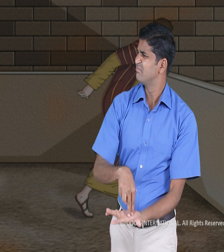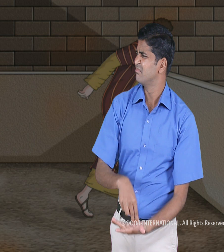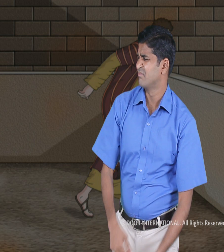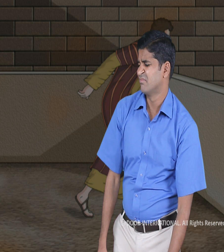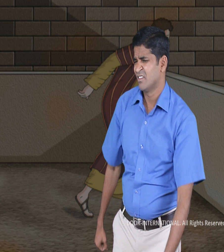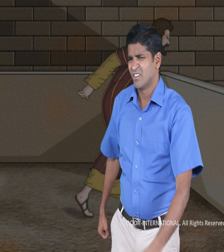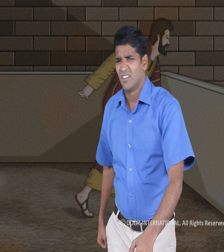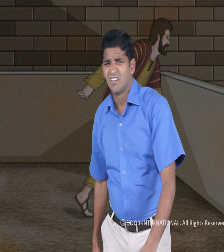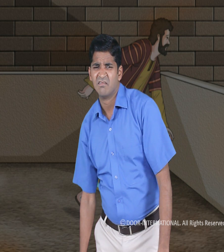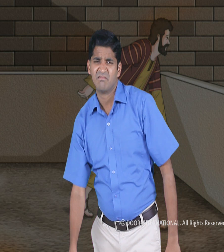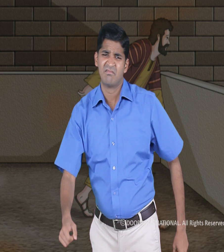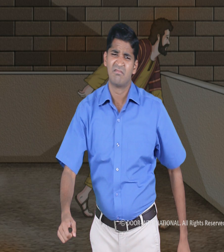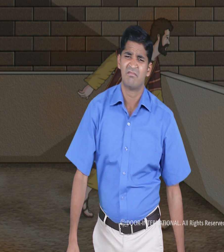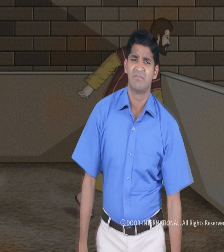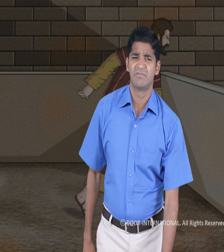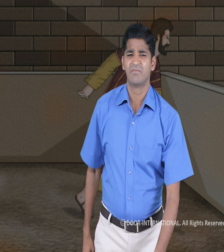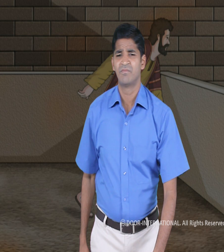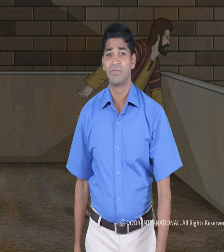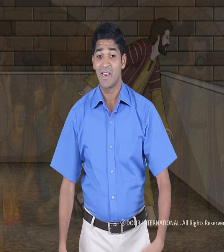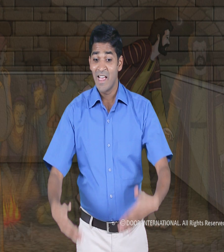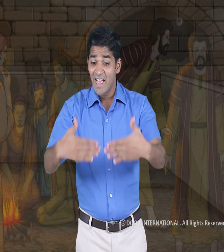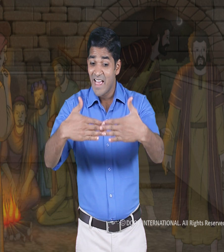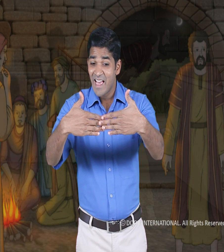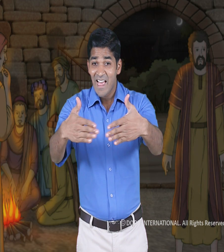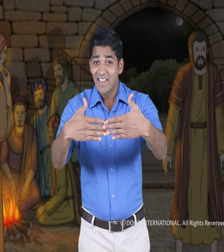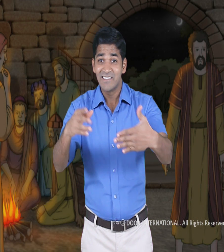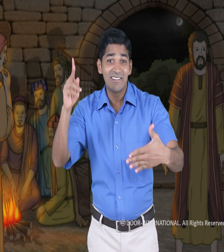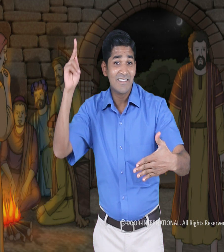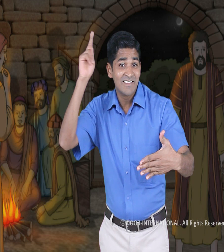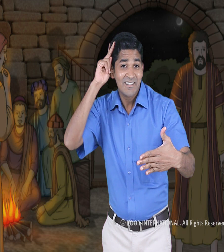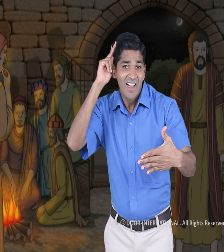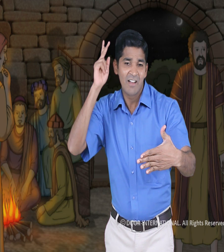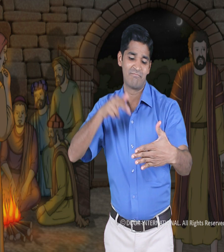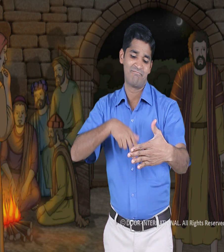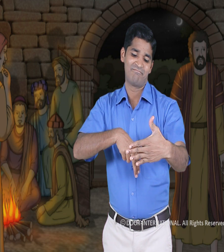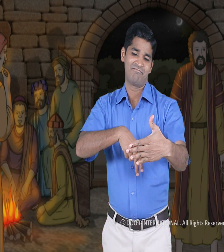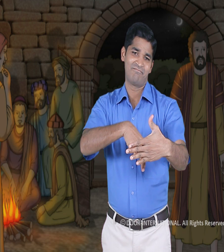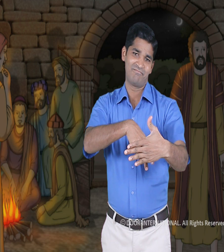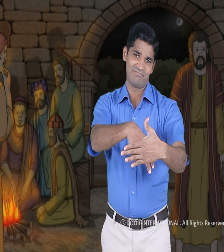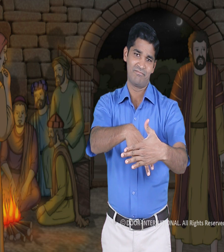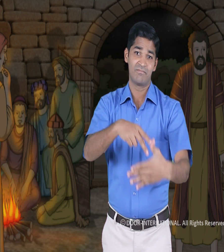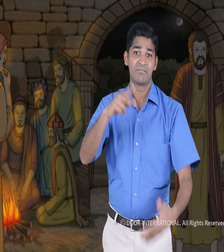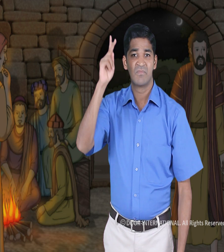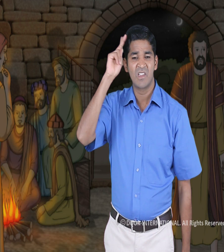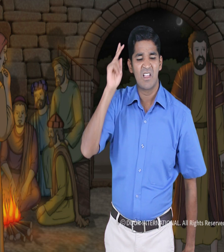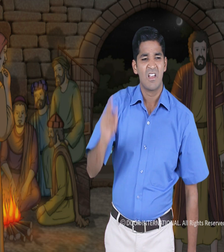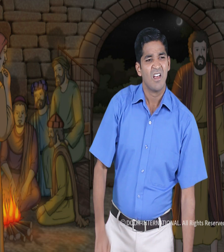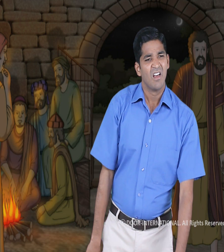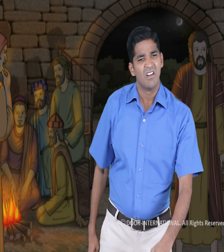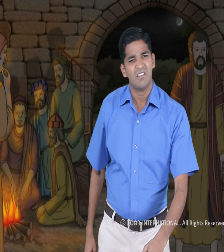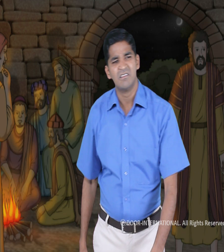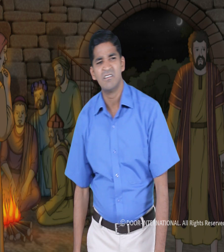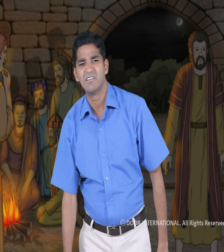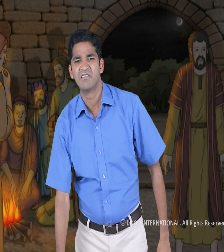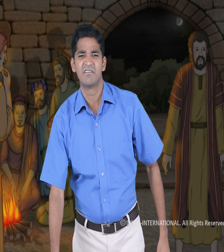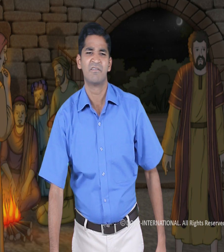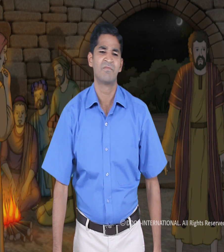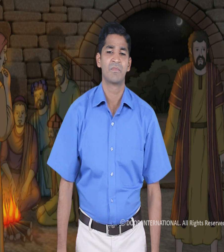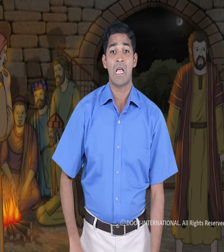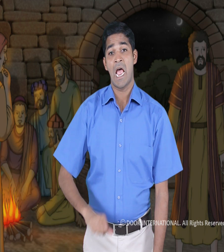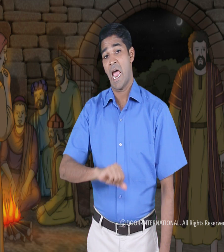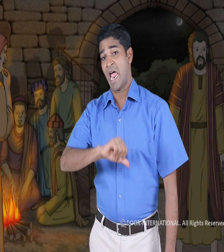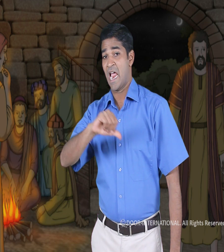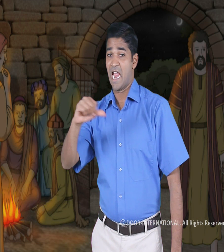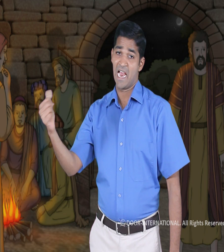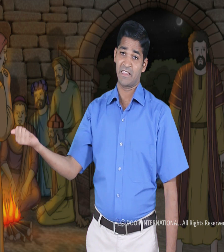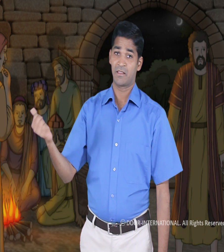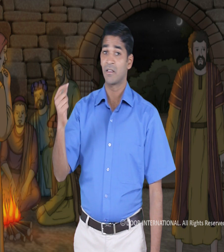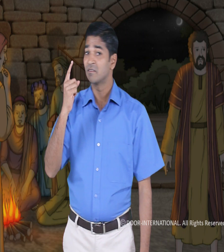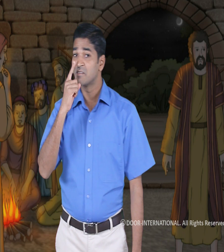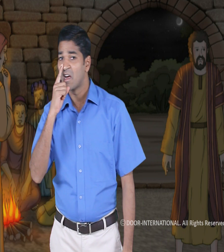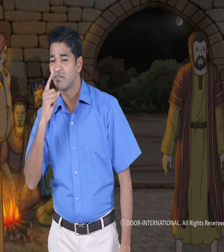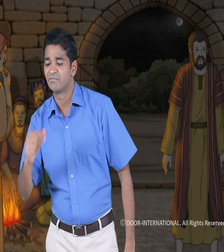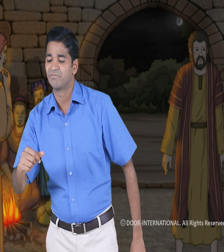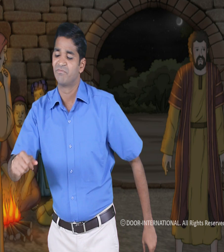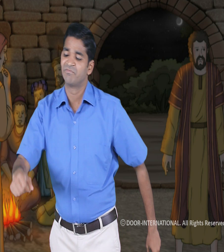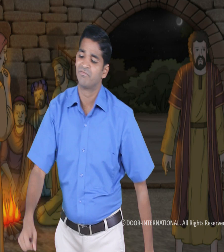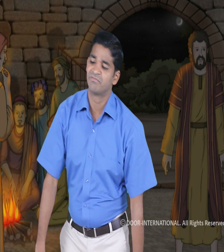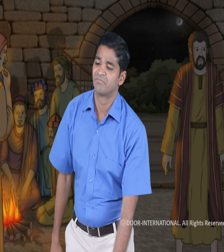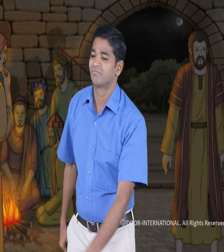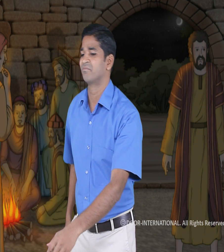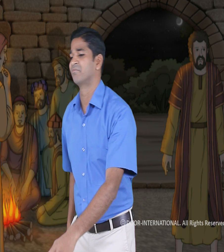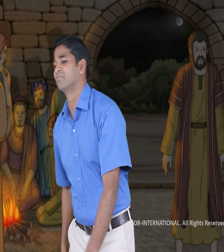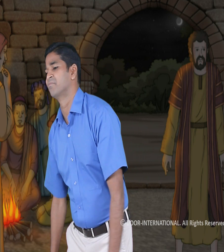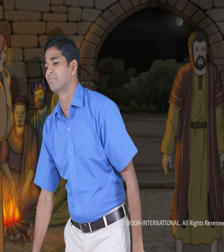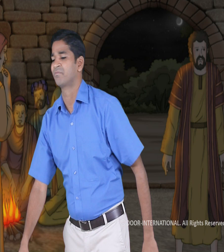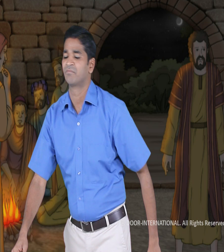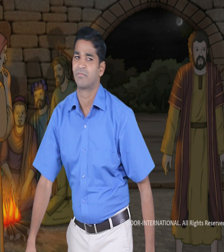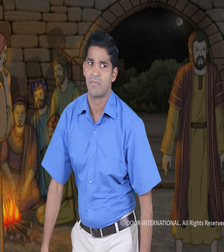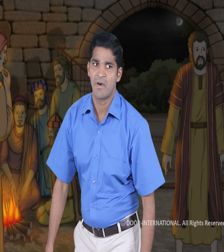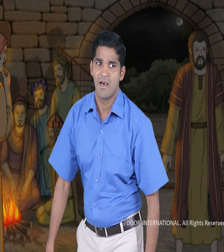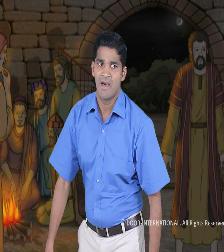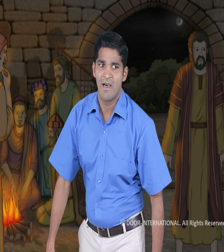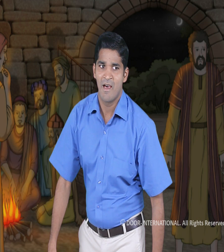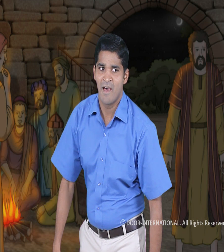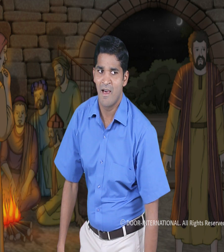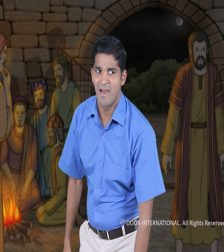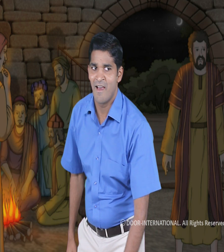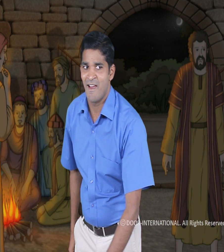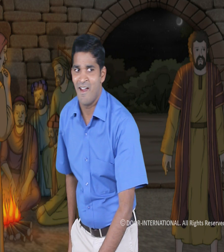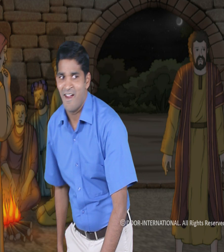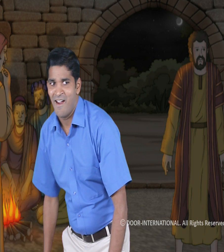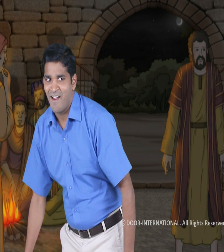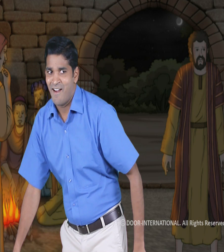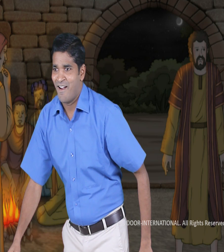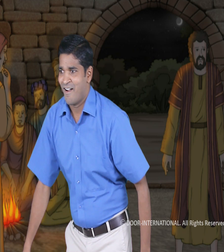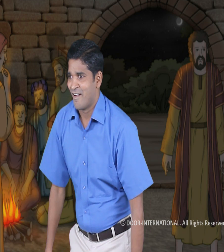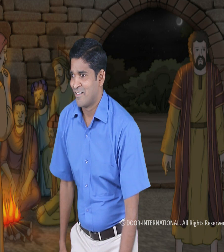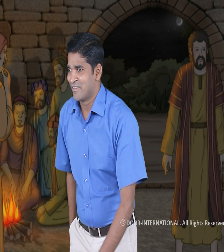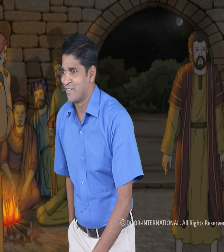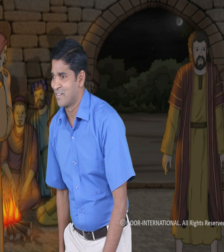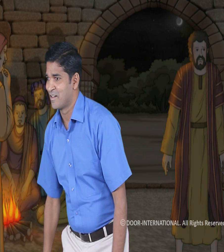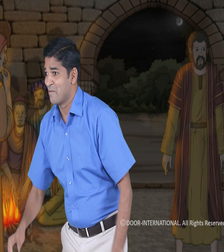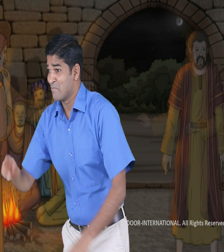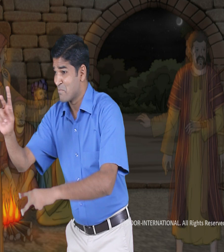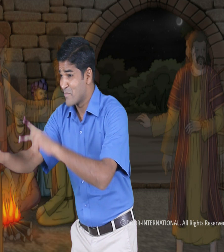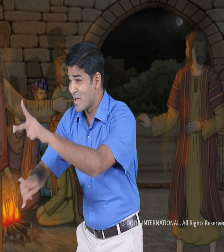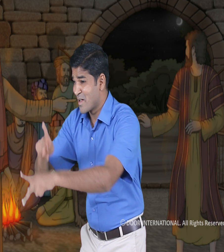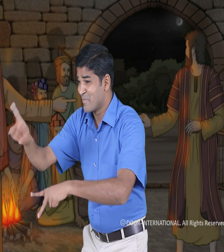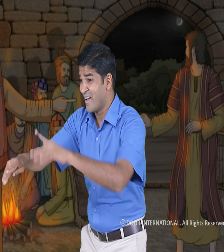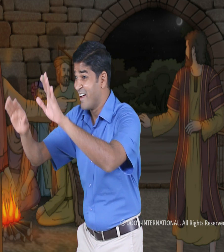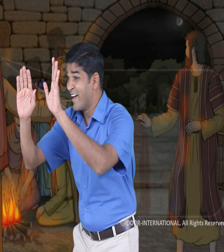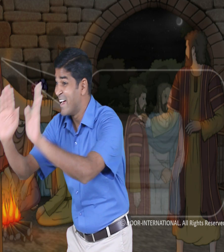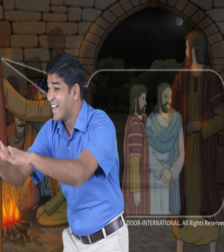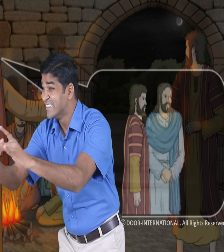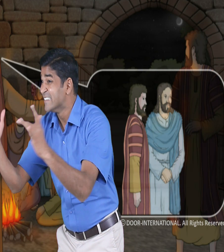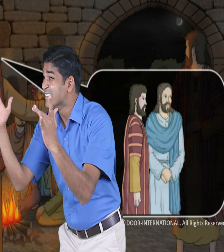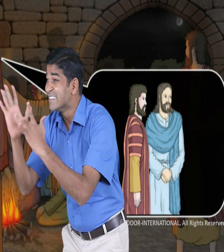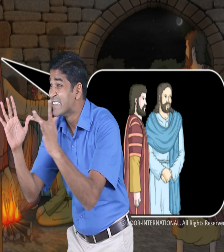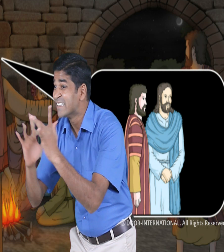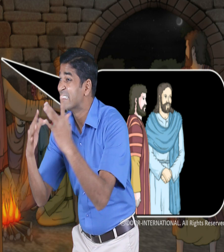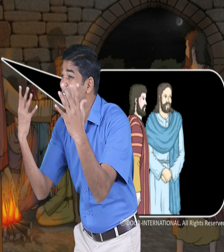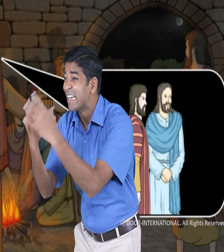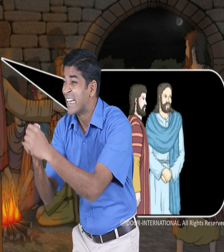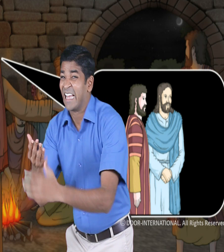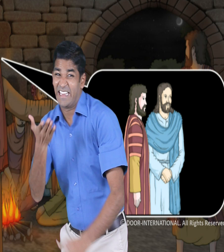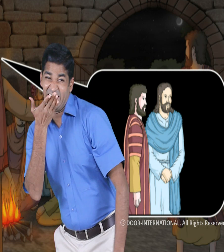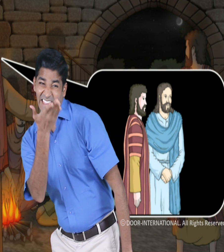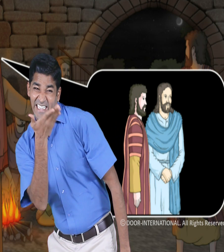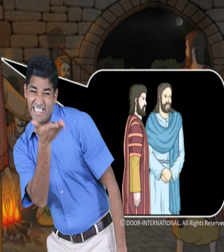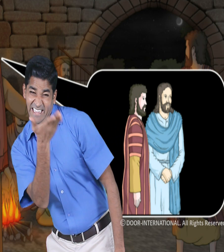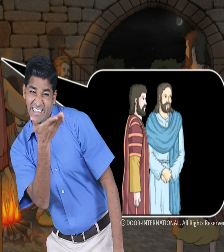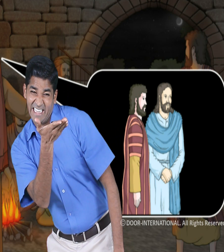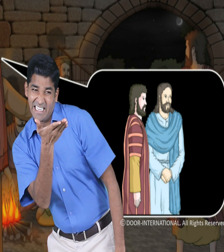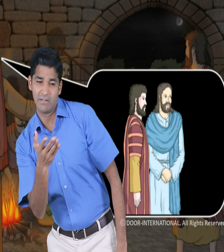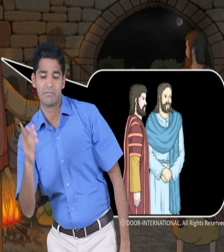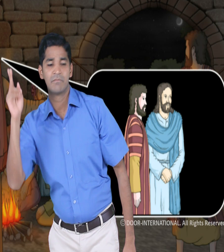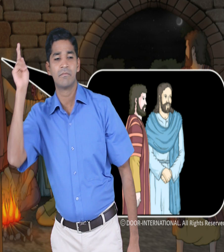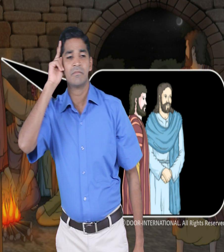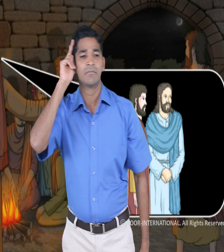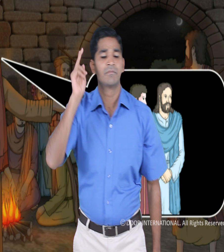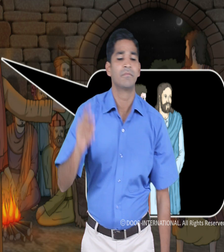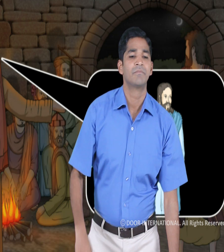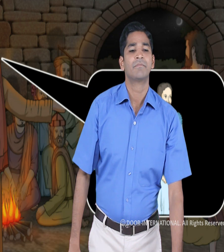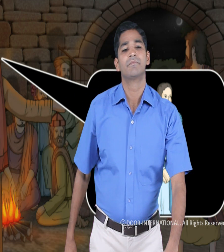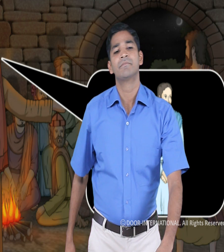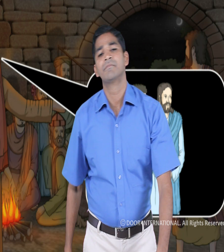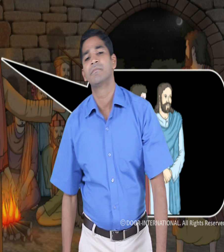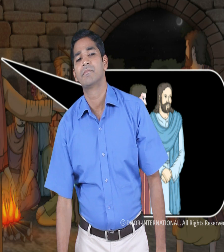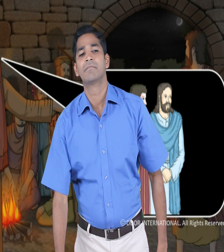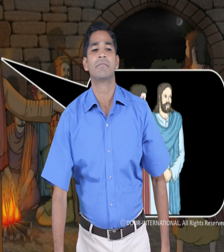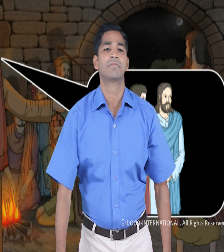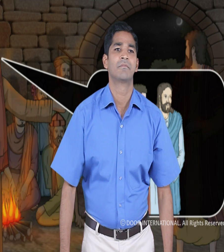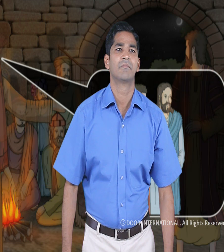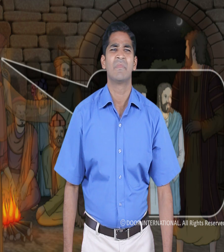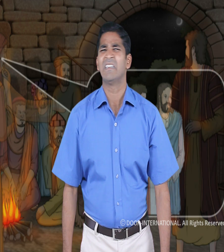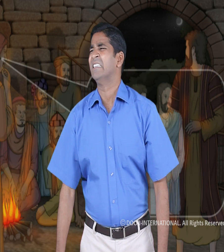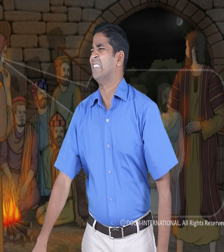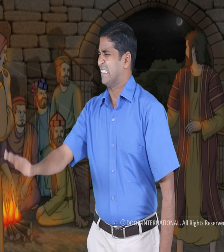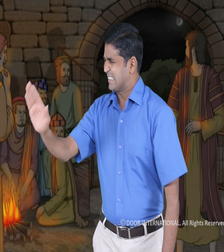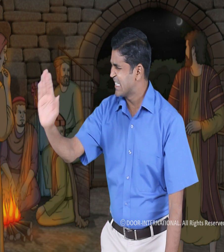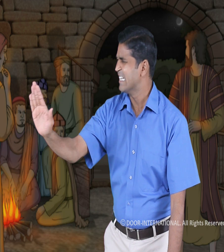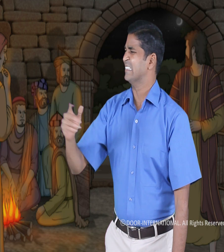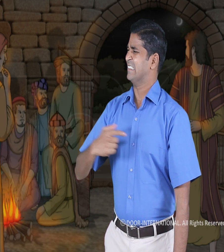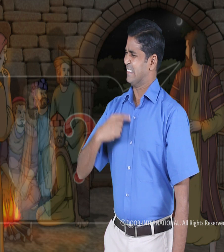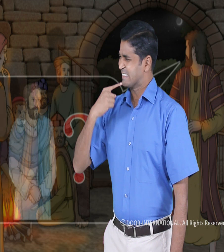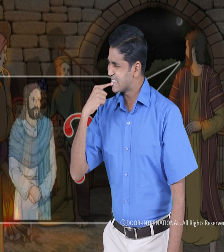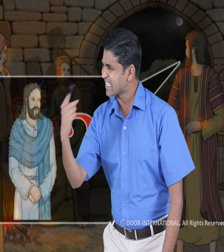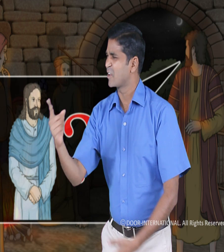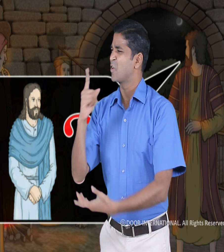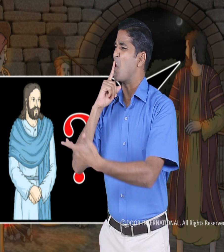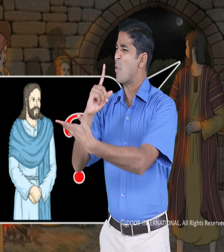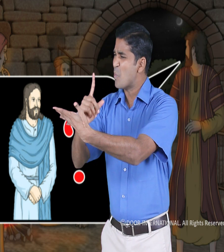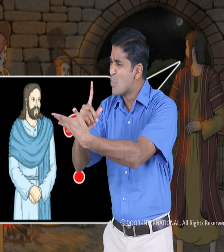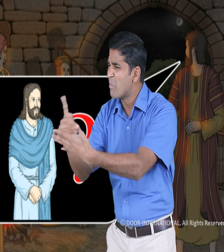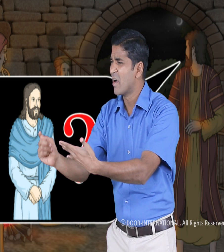When Peter had gone out to the gateway, another servant girl saw him and said to the people there, “This man was with Jesus of Nazareth.”